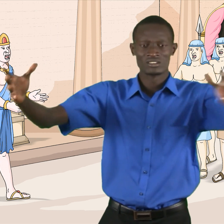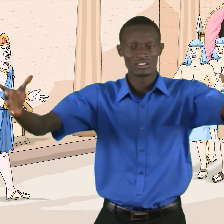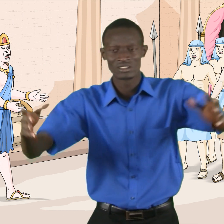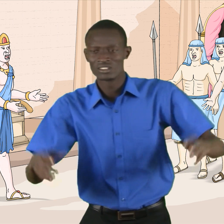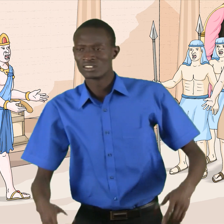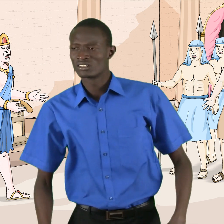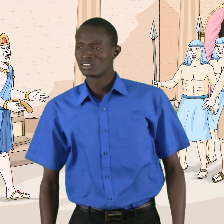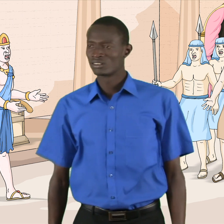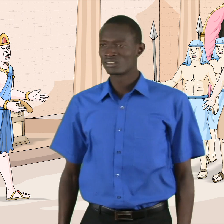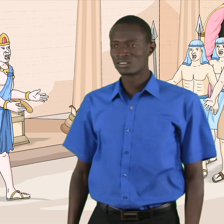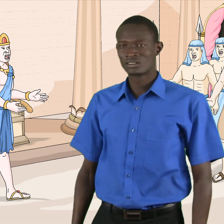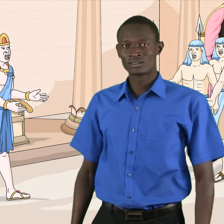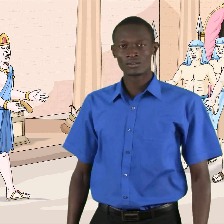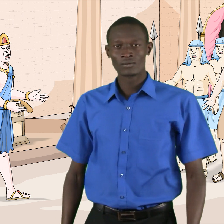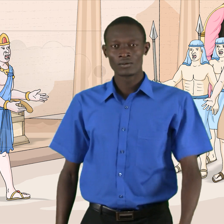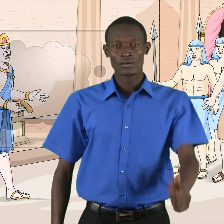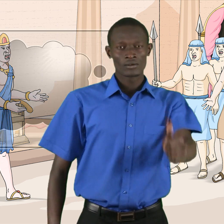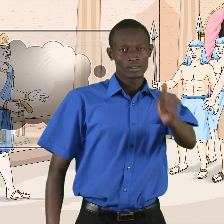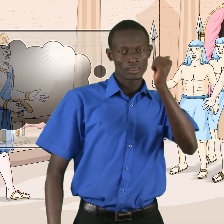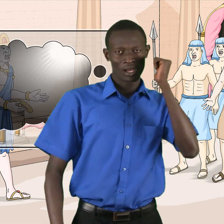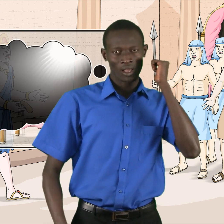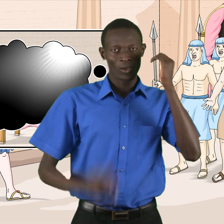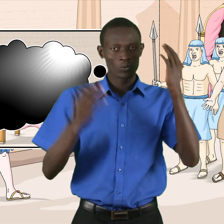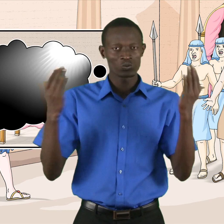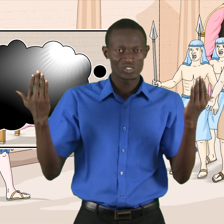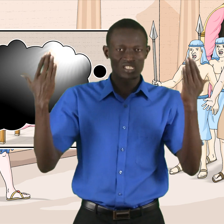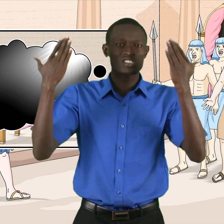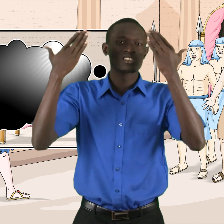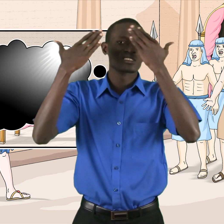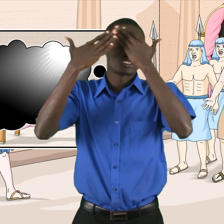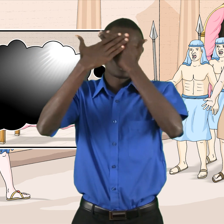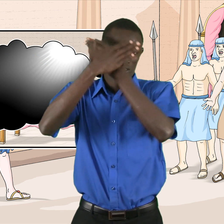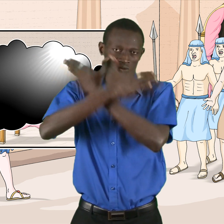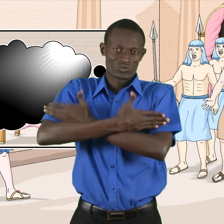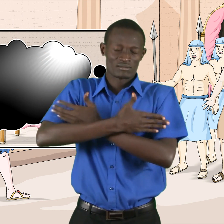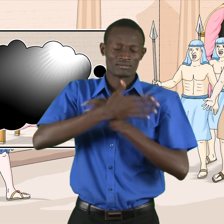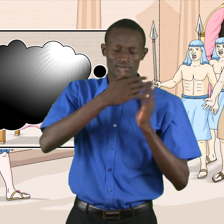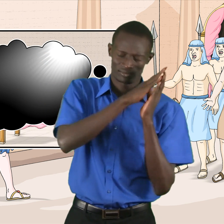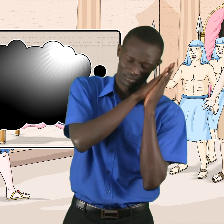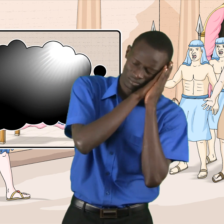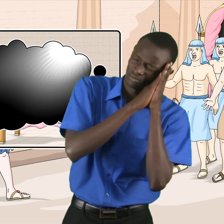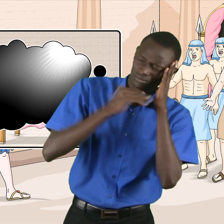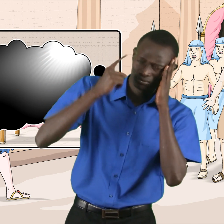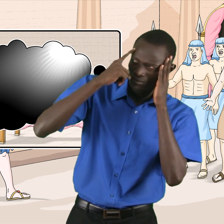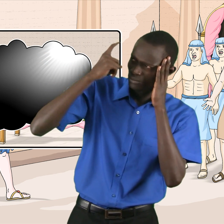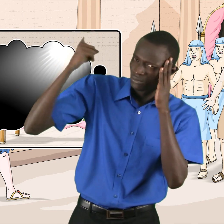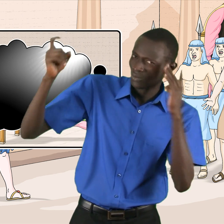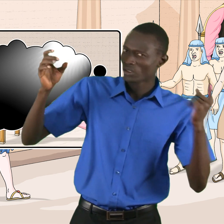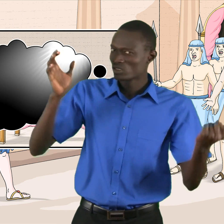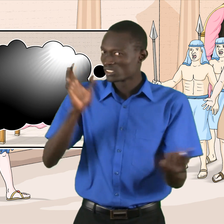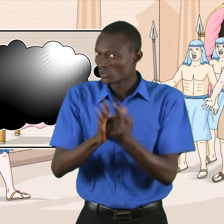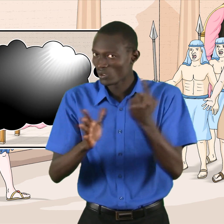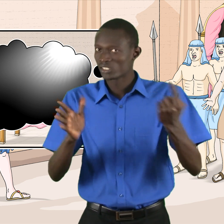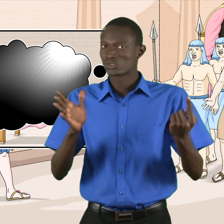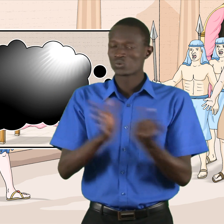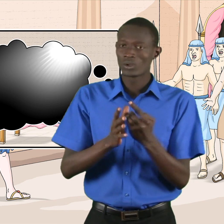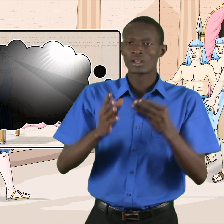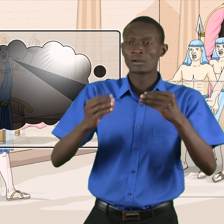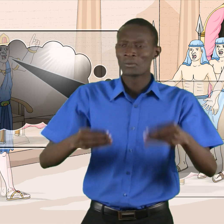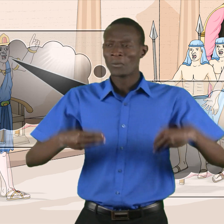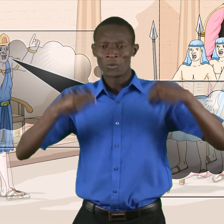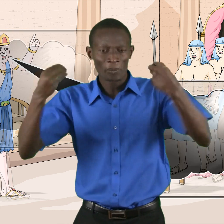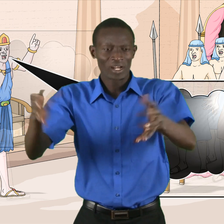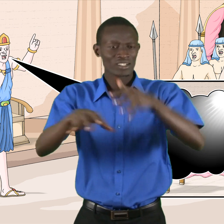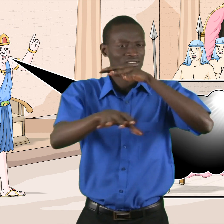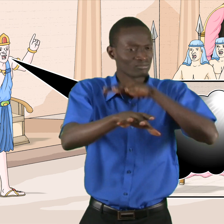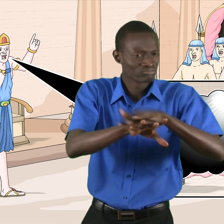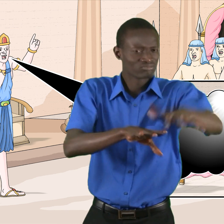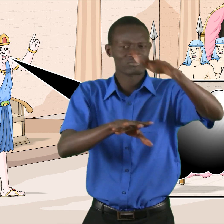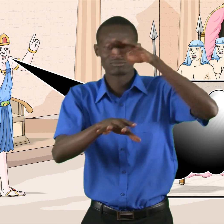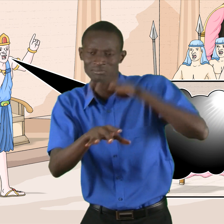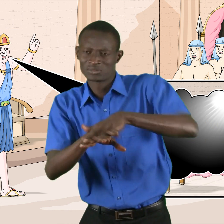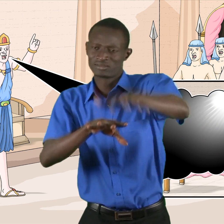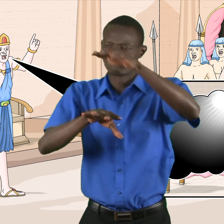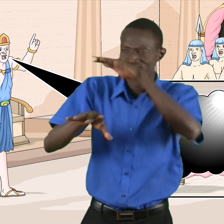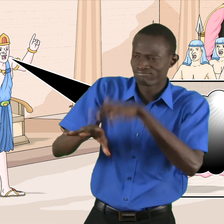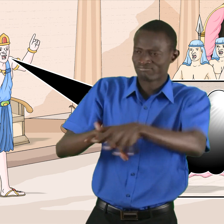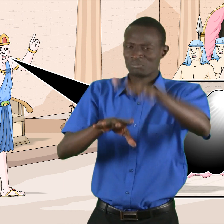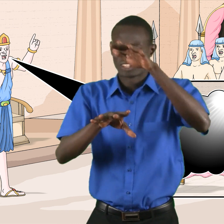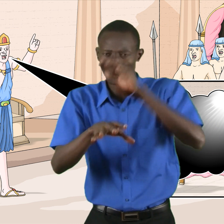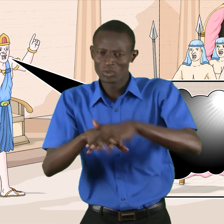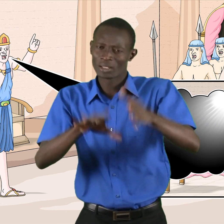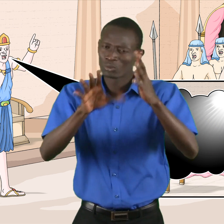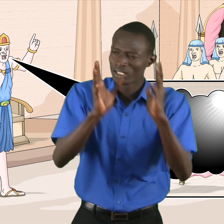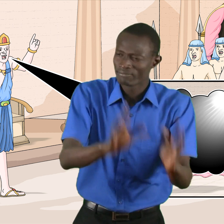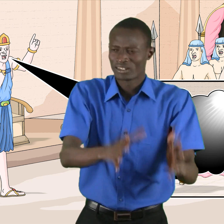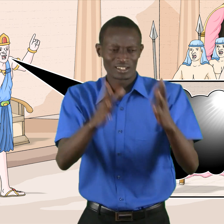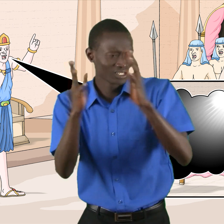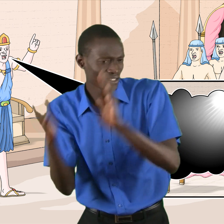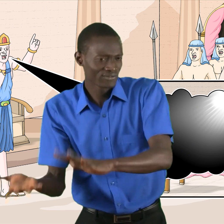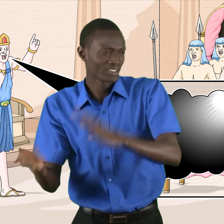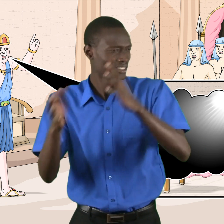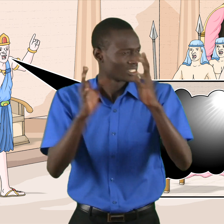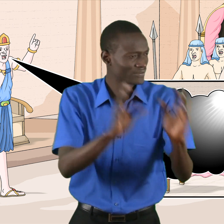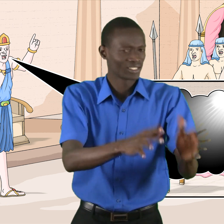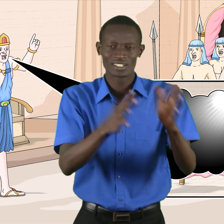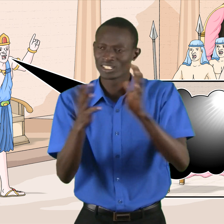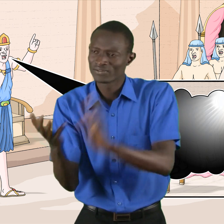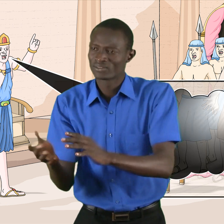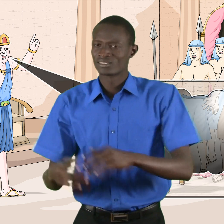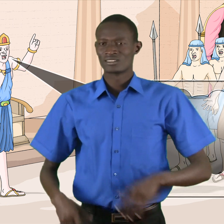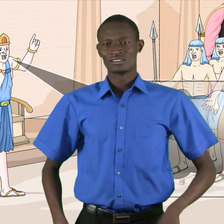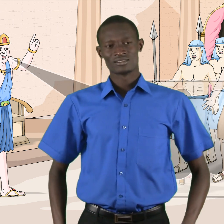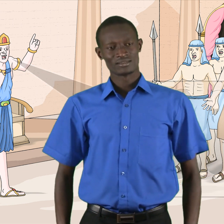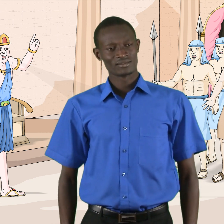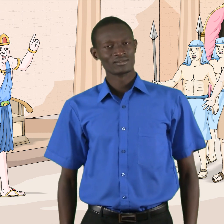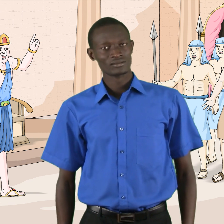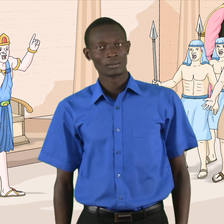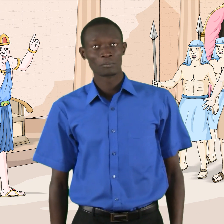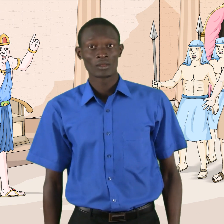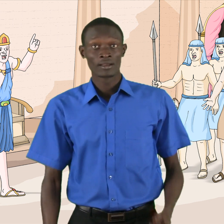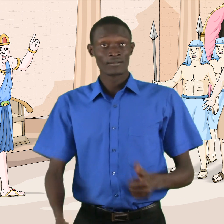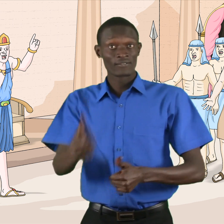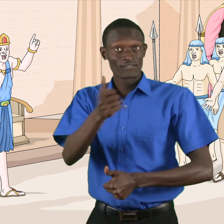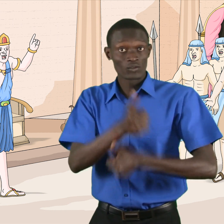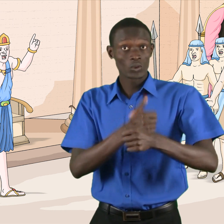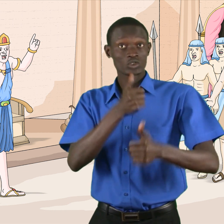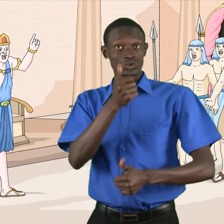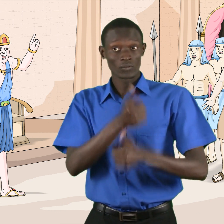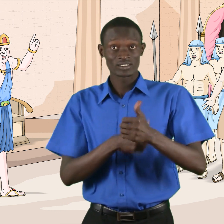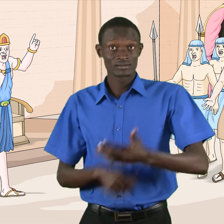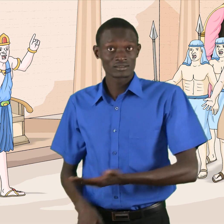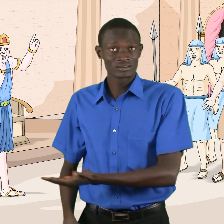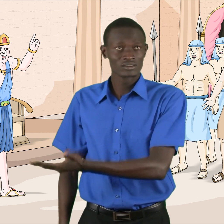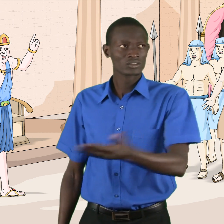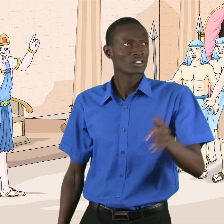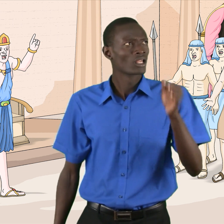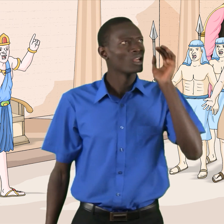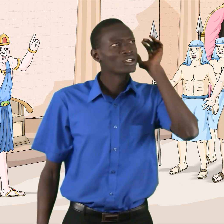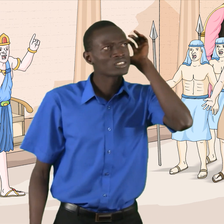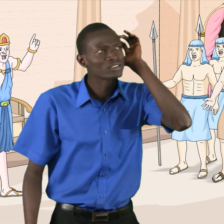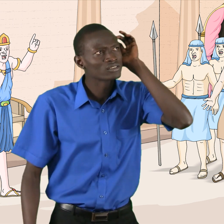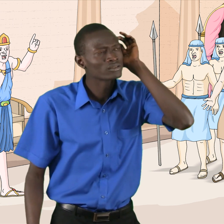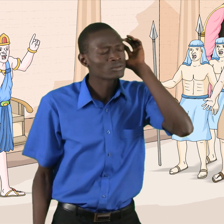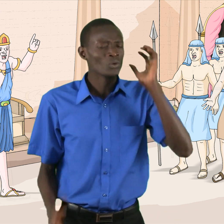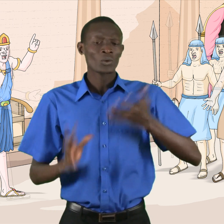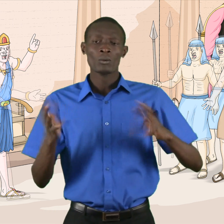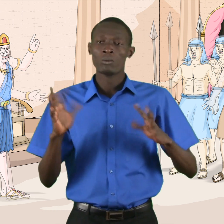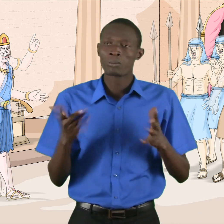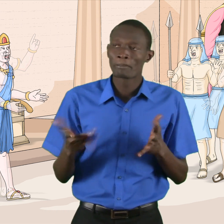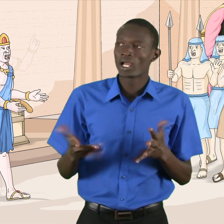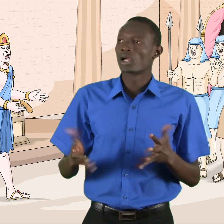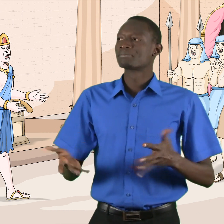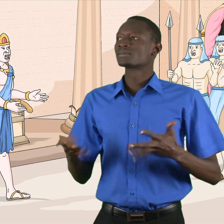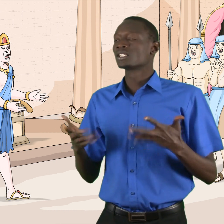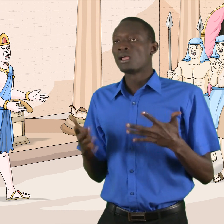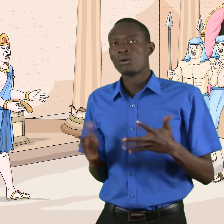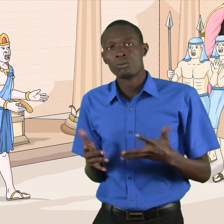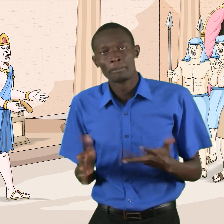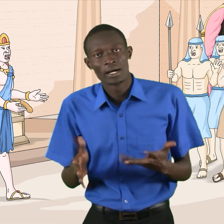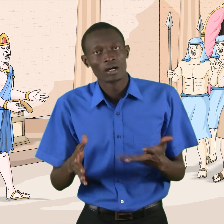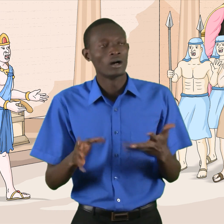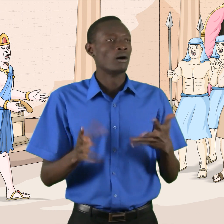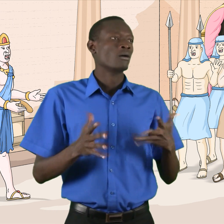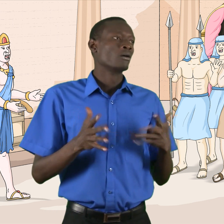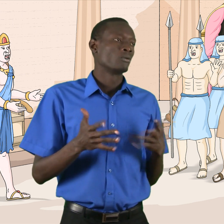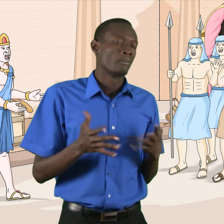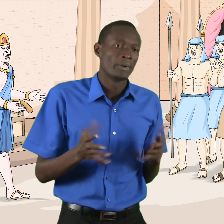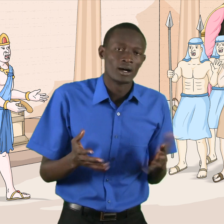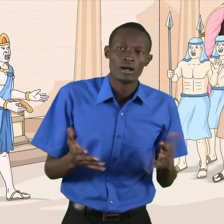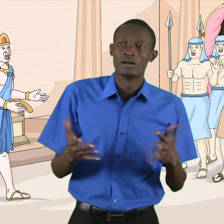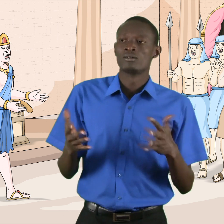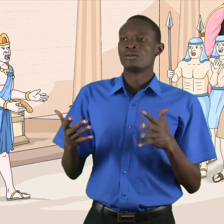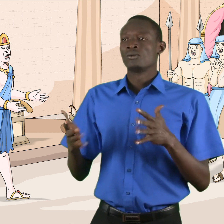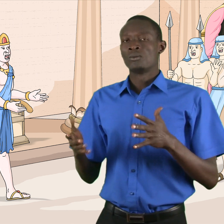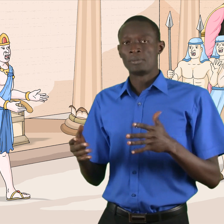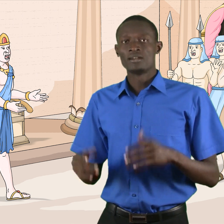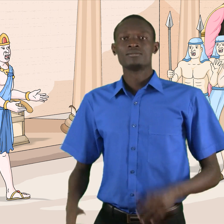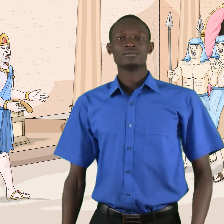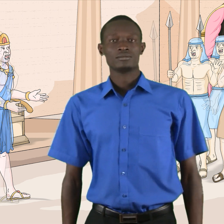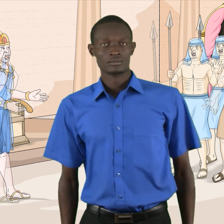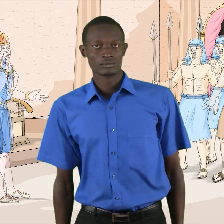and when he described to them all that had happened, the men were terrified.